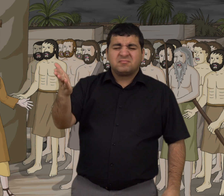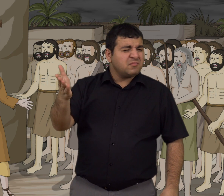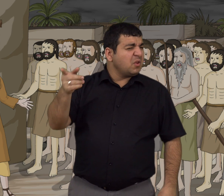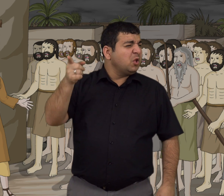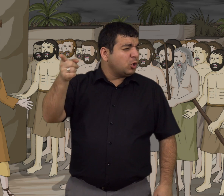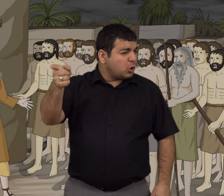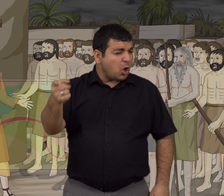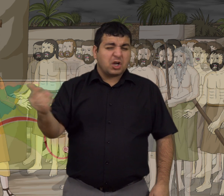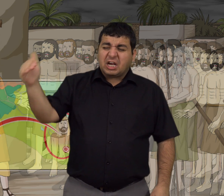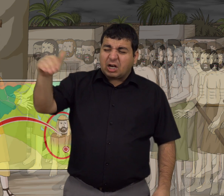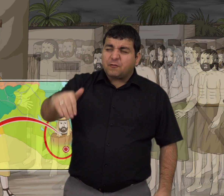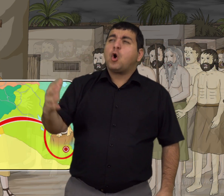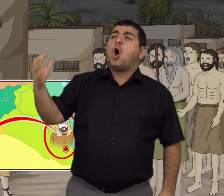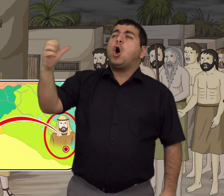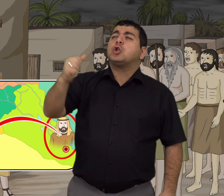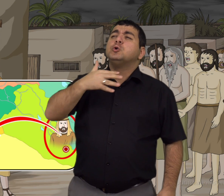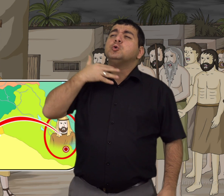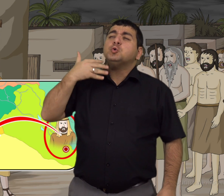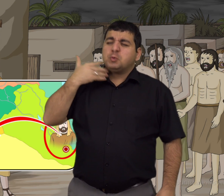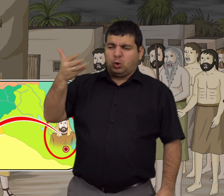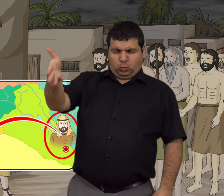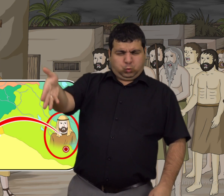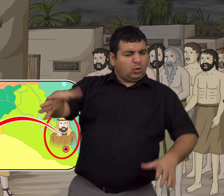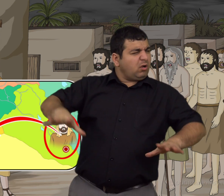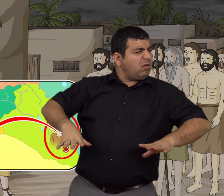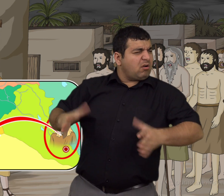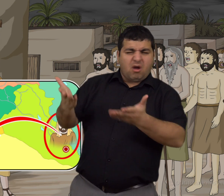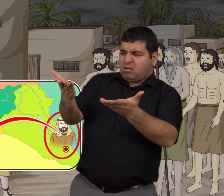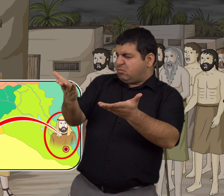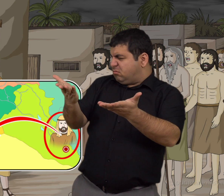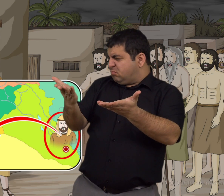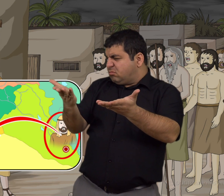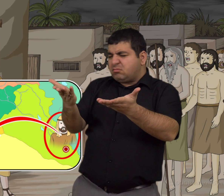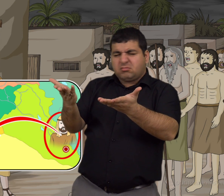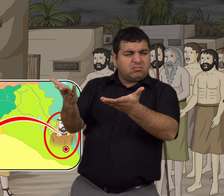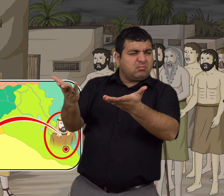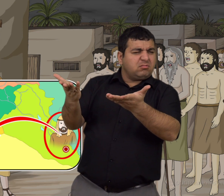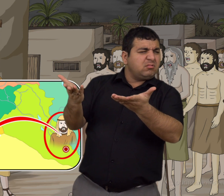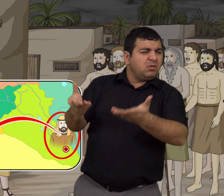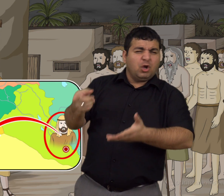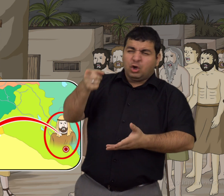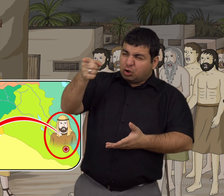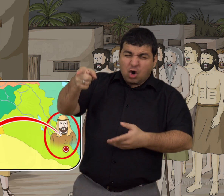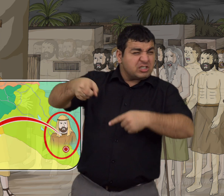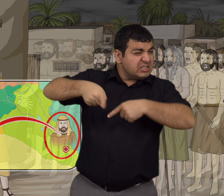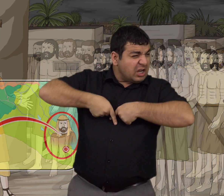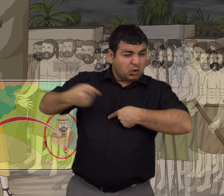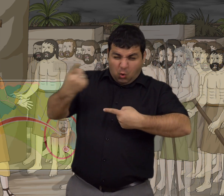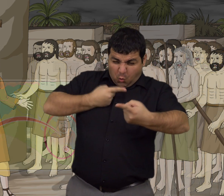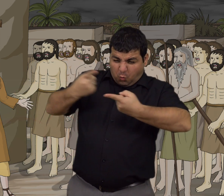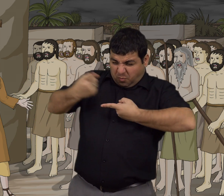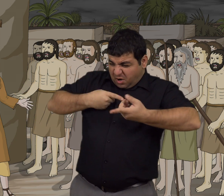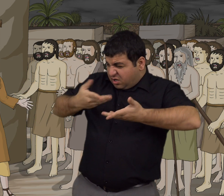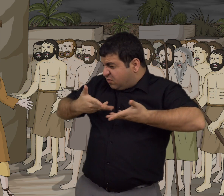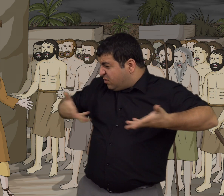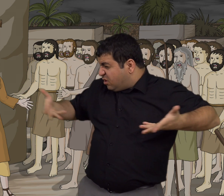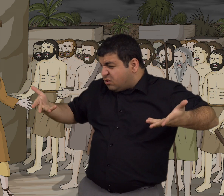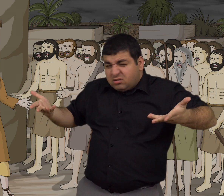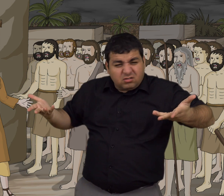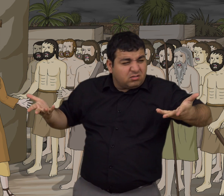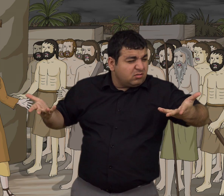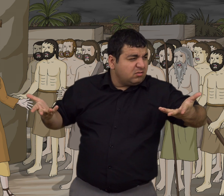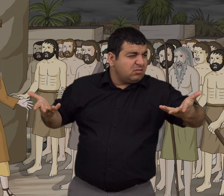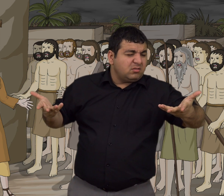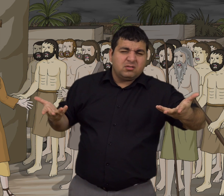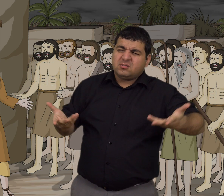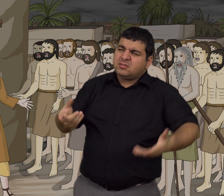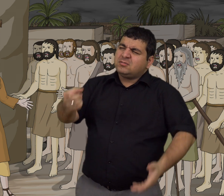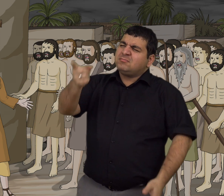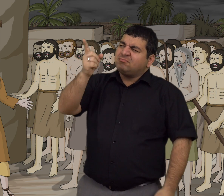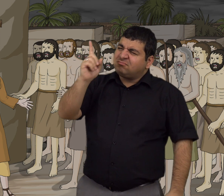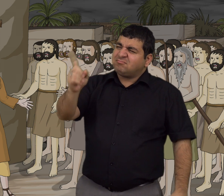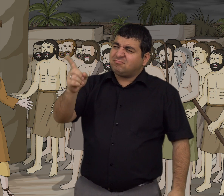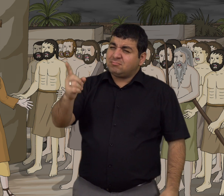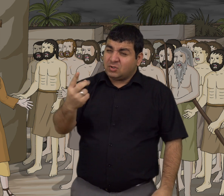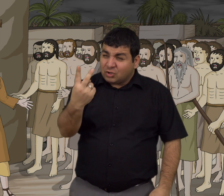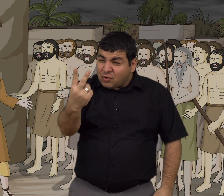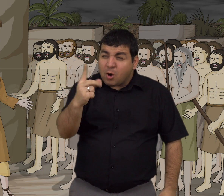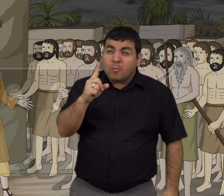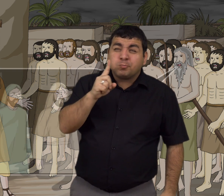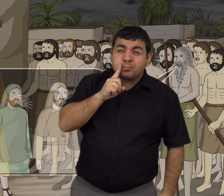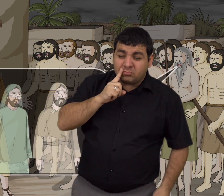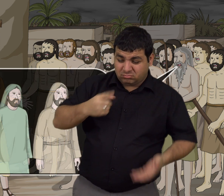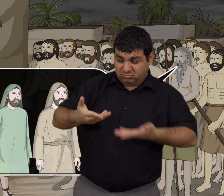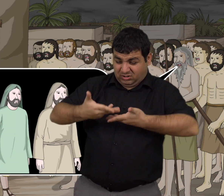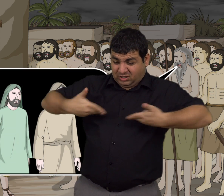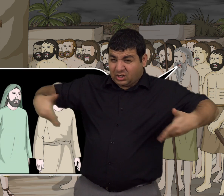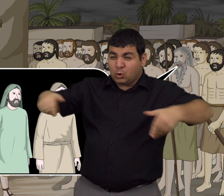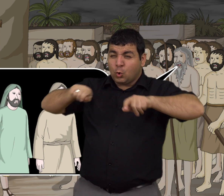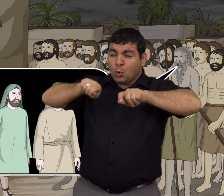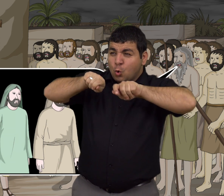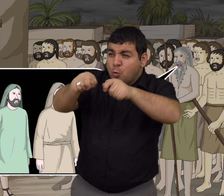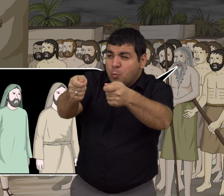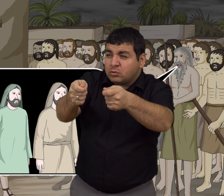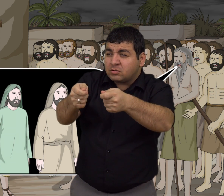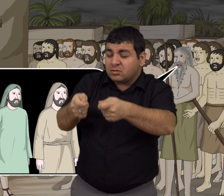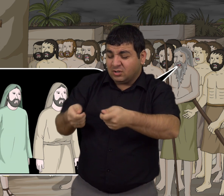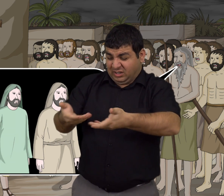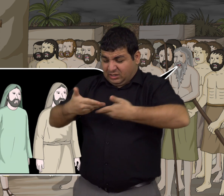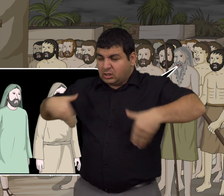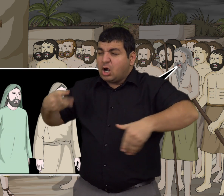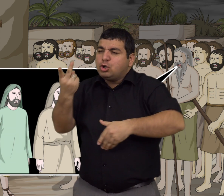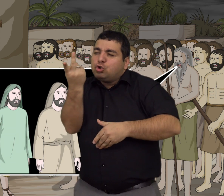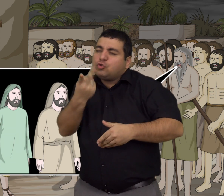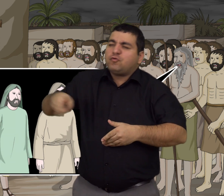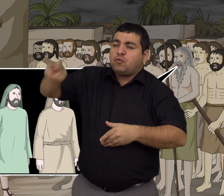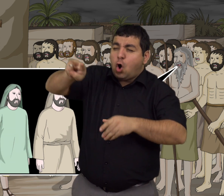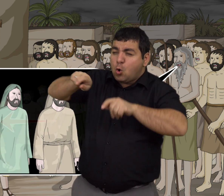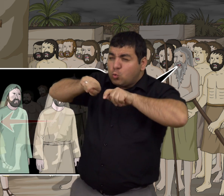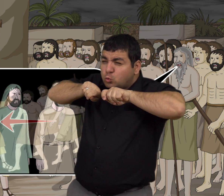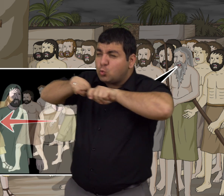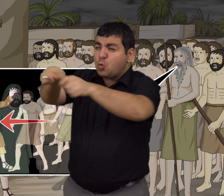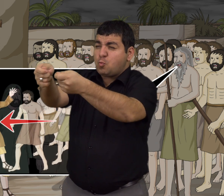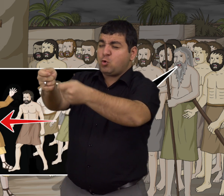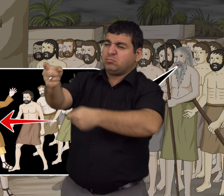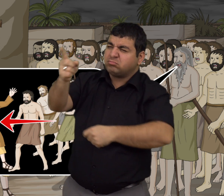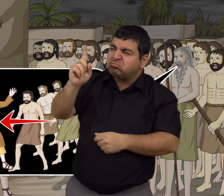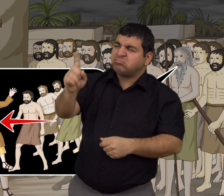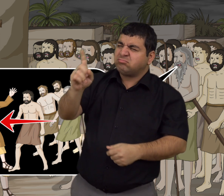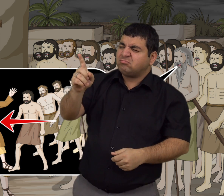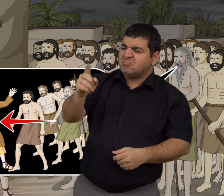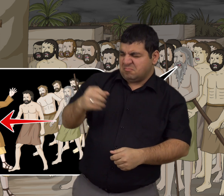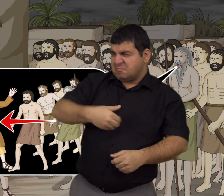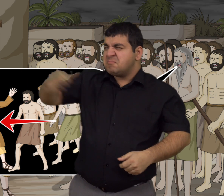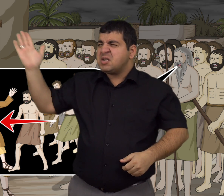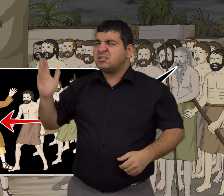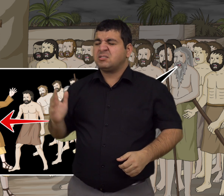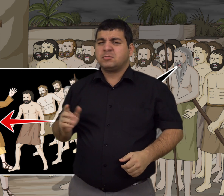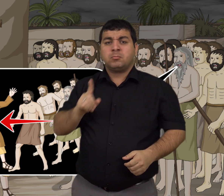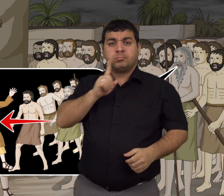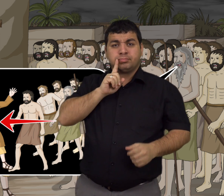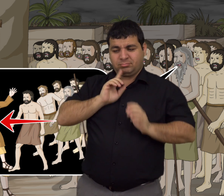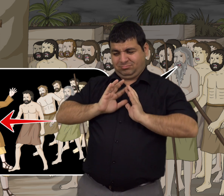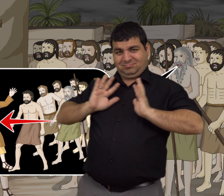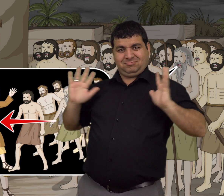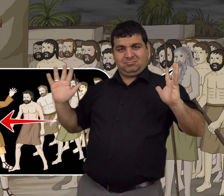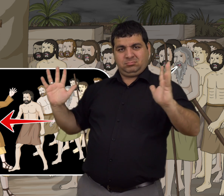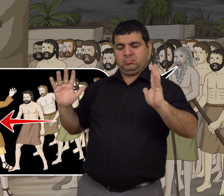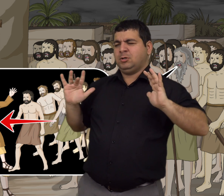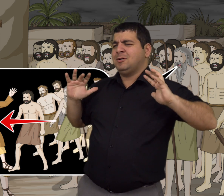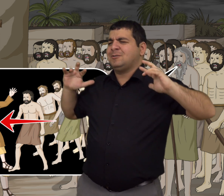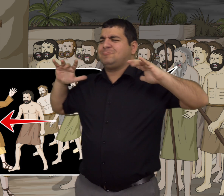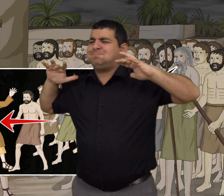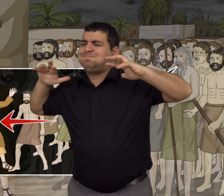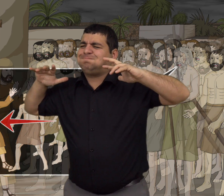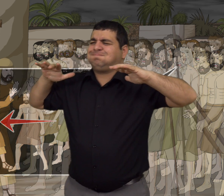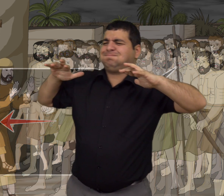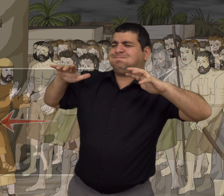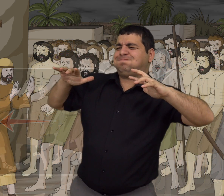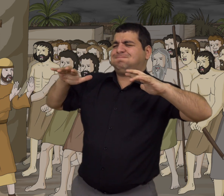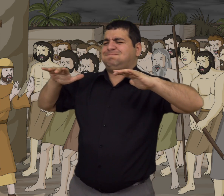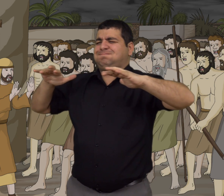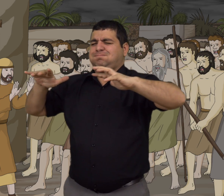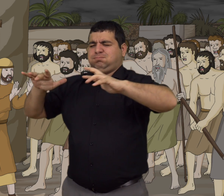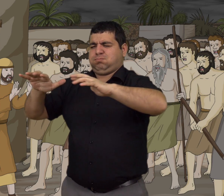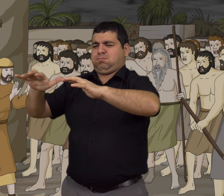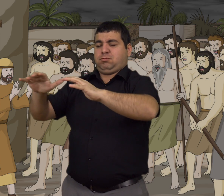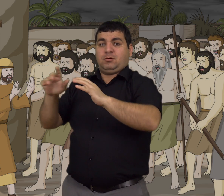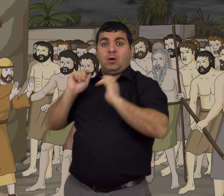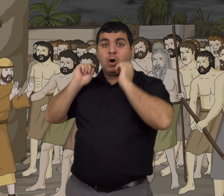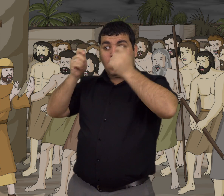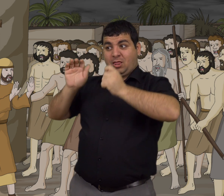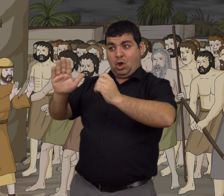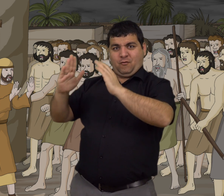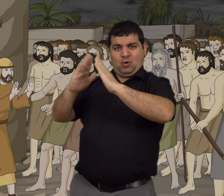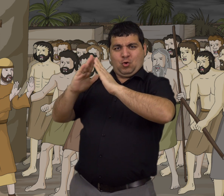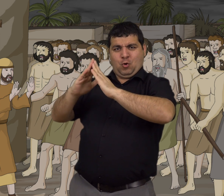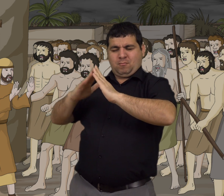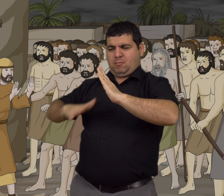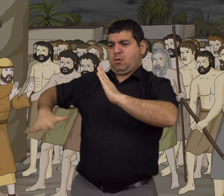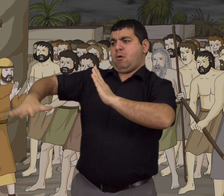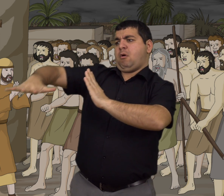And they declared, “This one came here as a foreigner, and he is already acting like a judge!